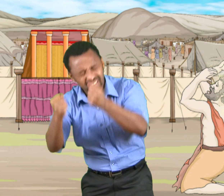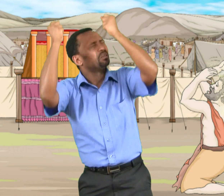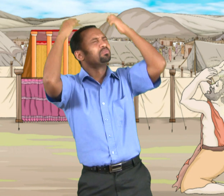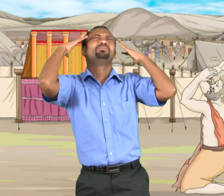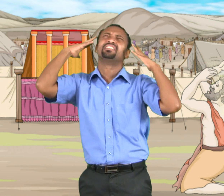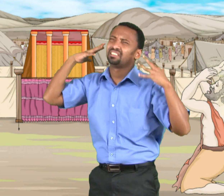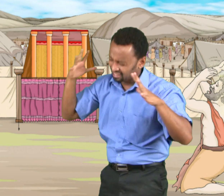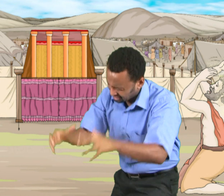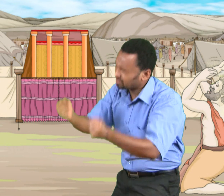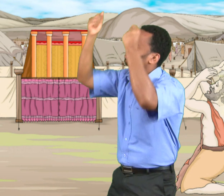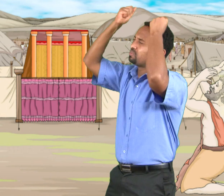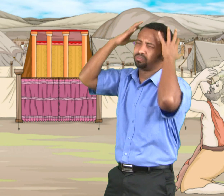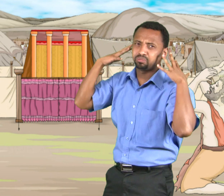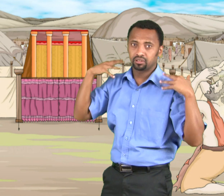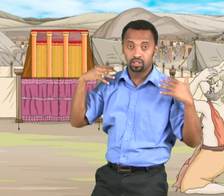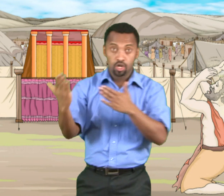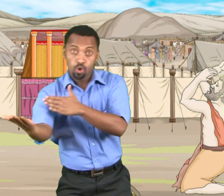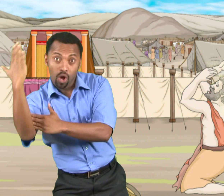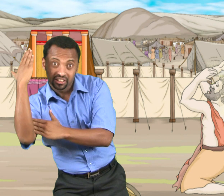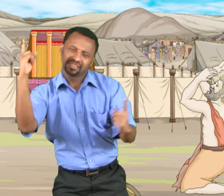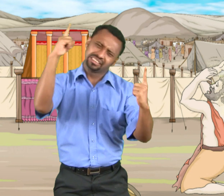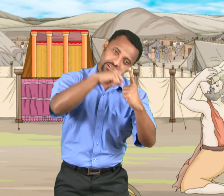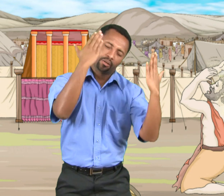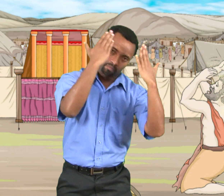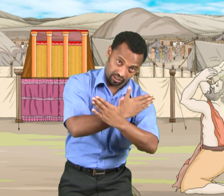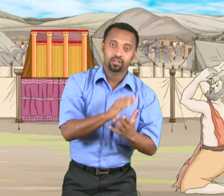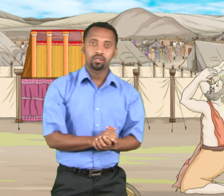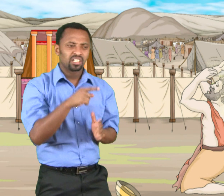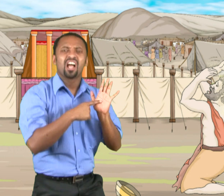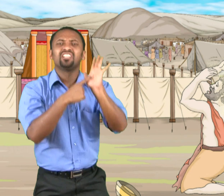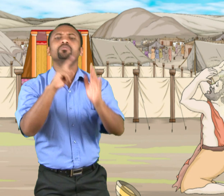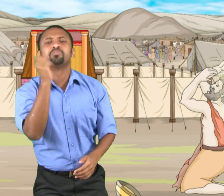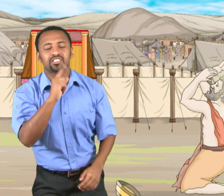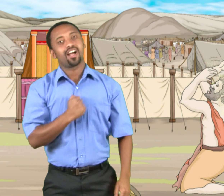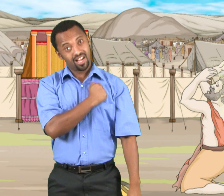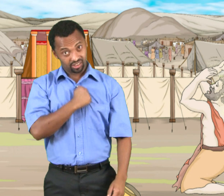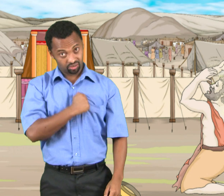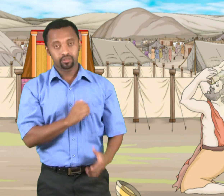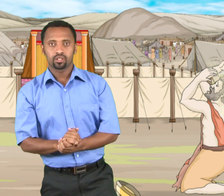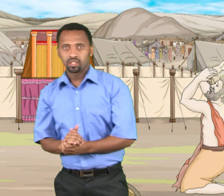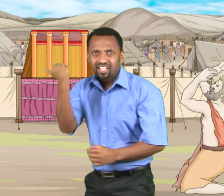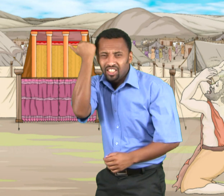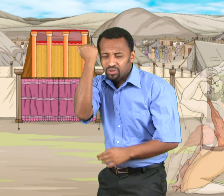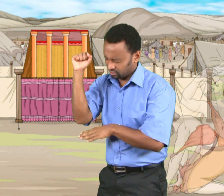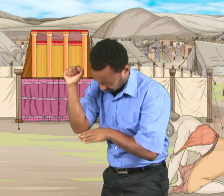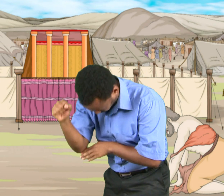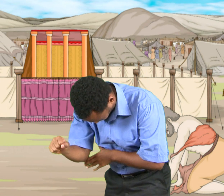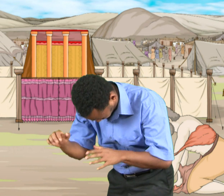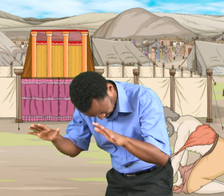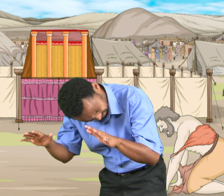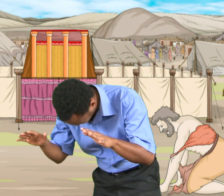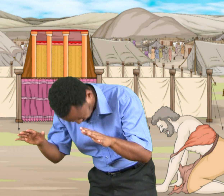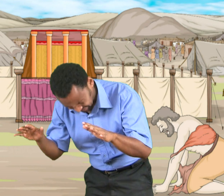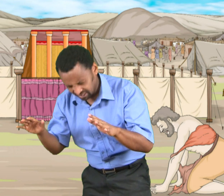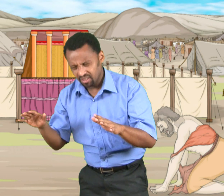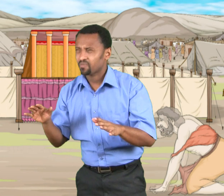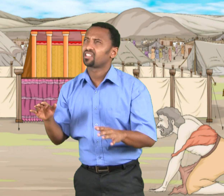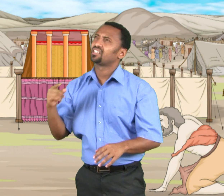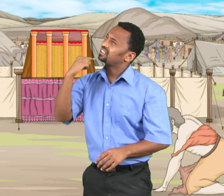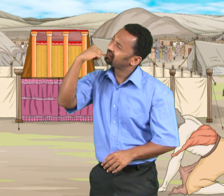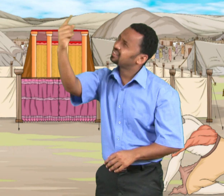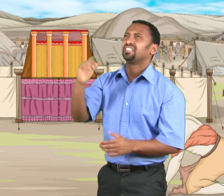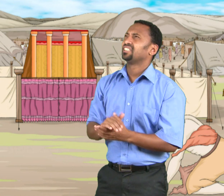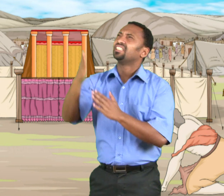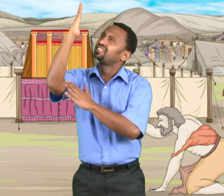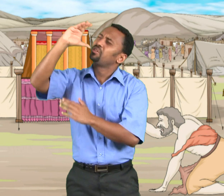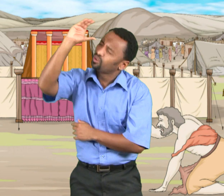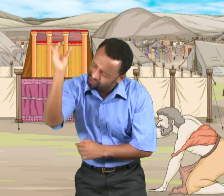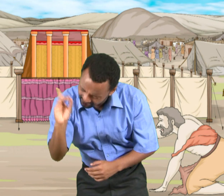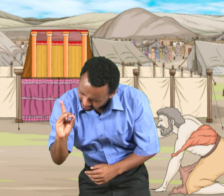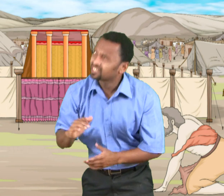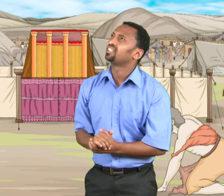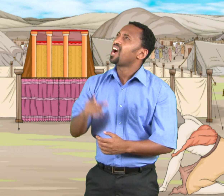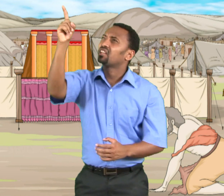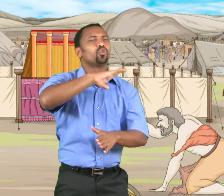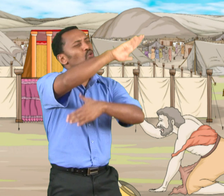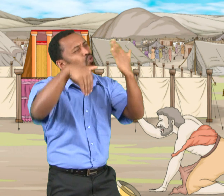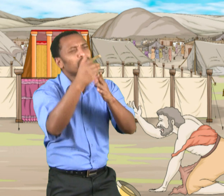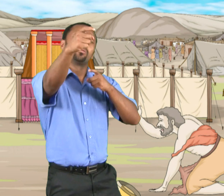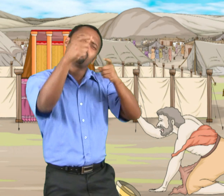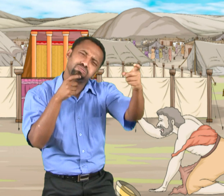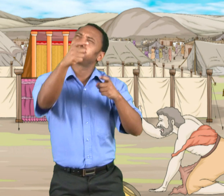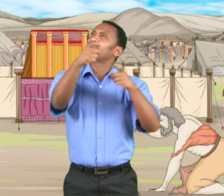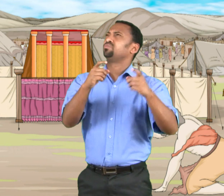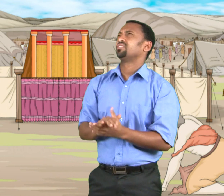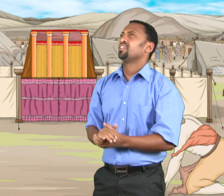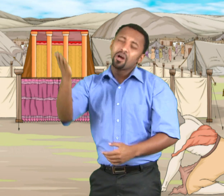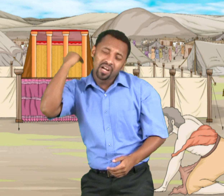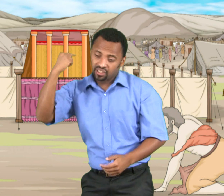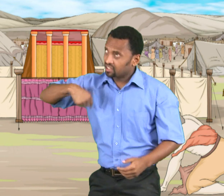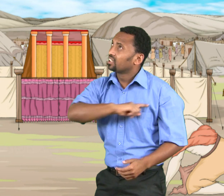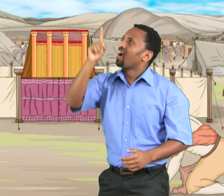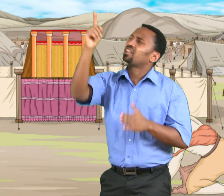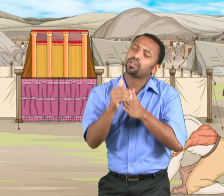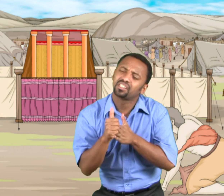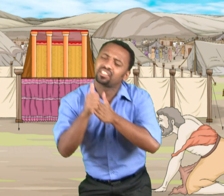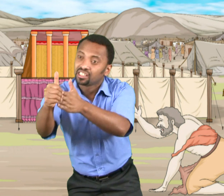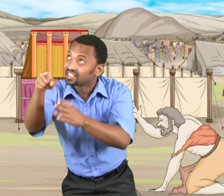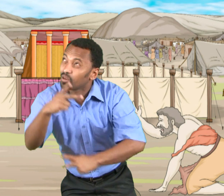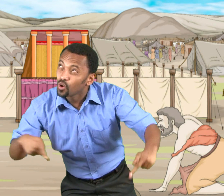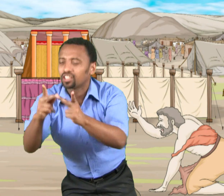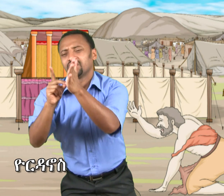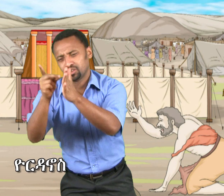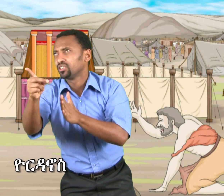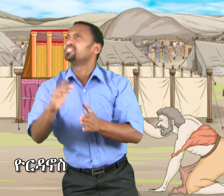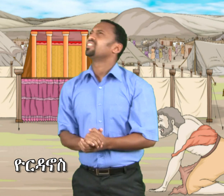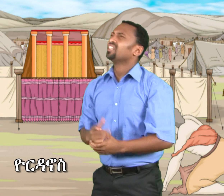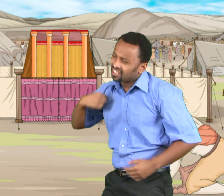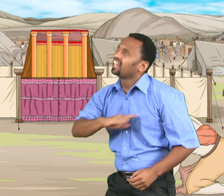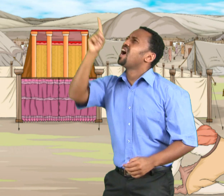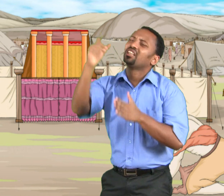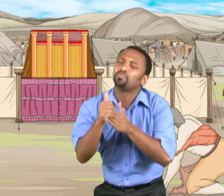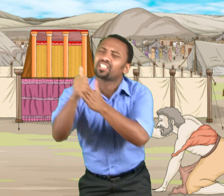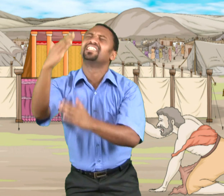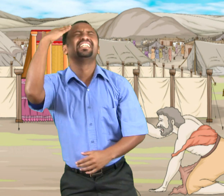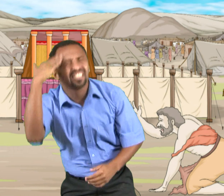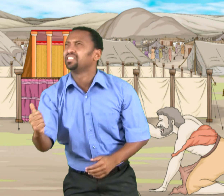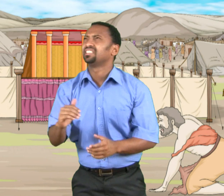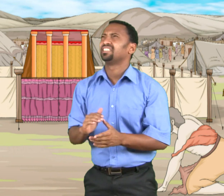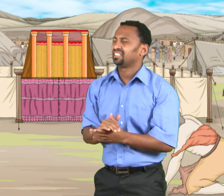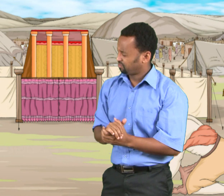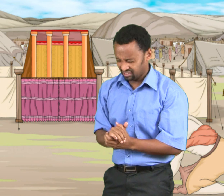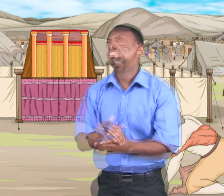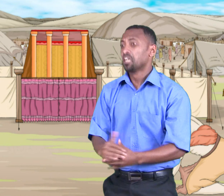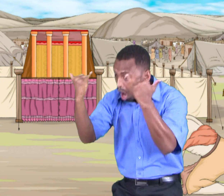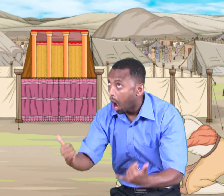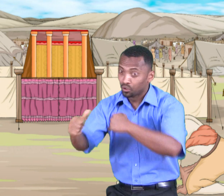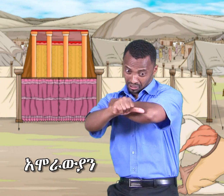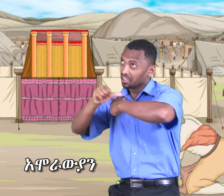“O, Lord GOD,” Joshua said, “why did You ever bring this people across the Jordan to deliver us into the hand of the Amorites to be destroyed?